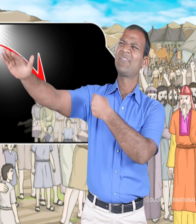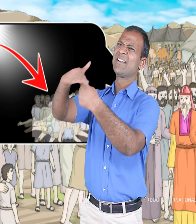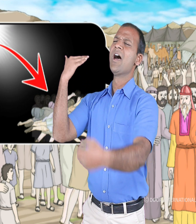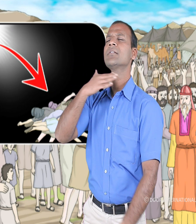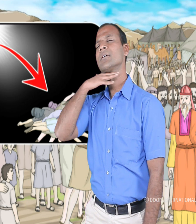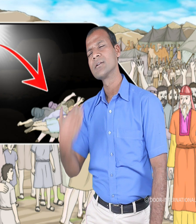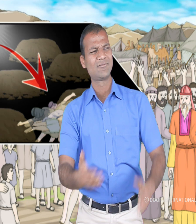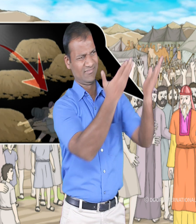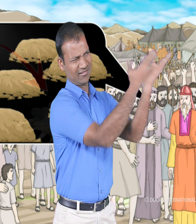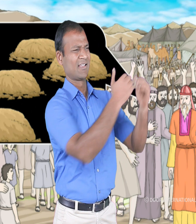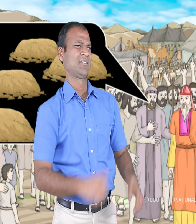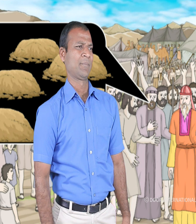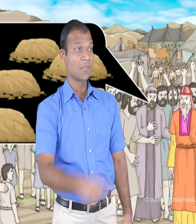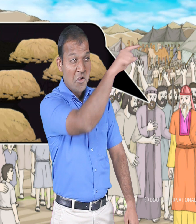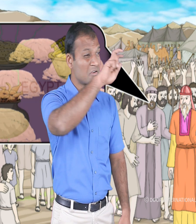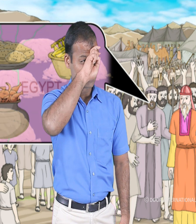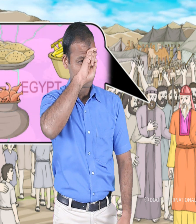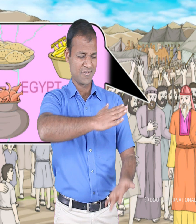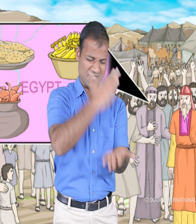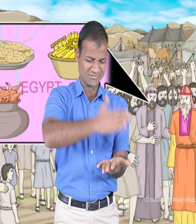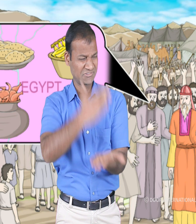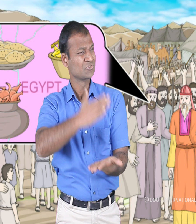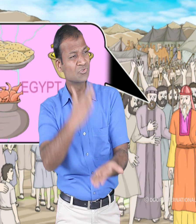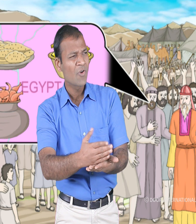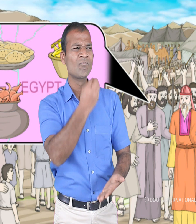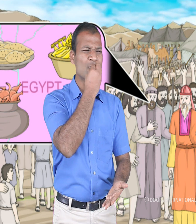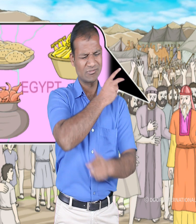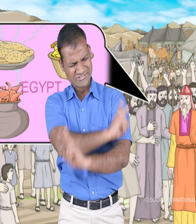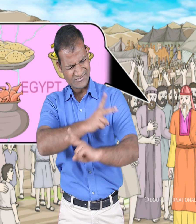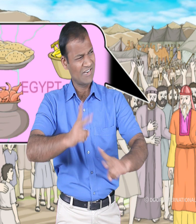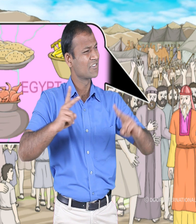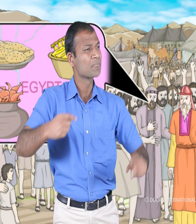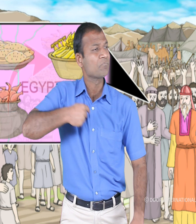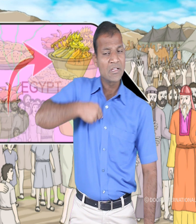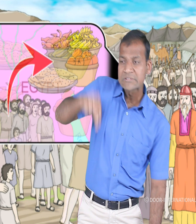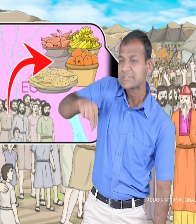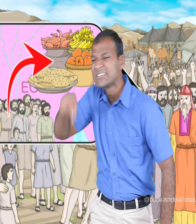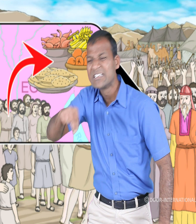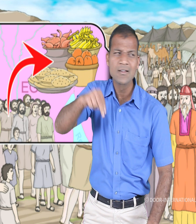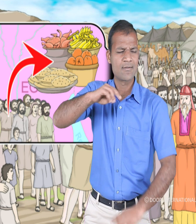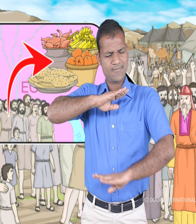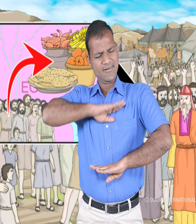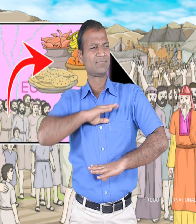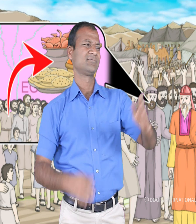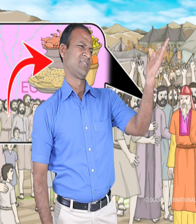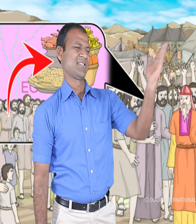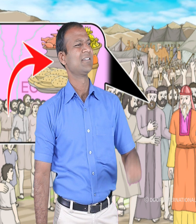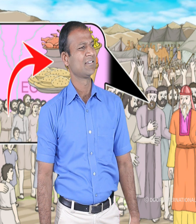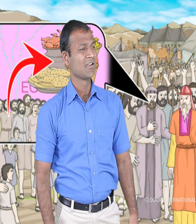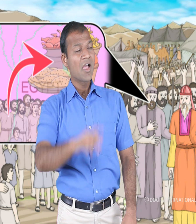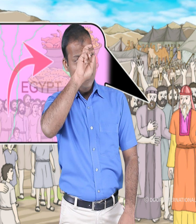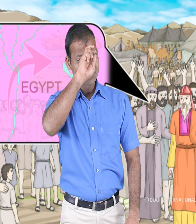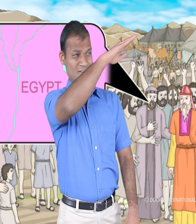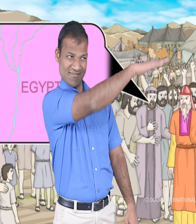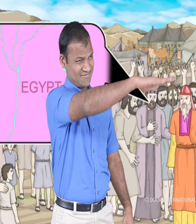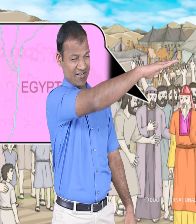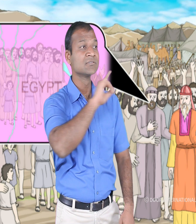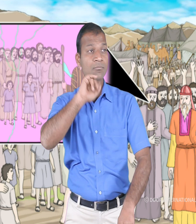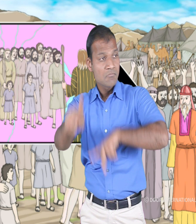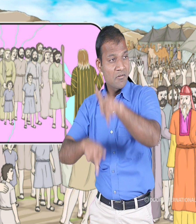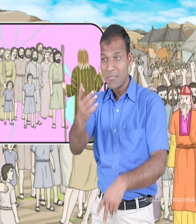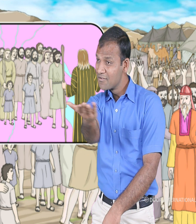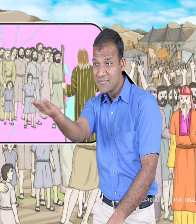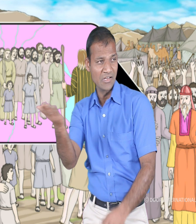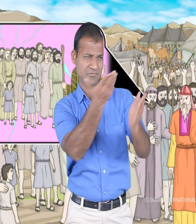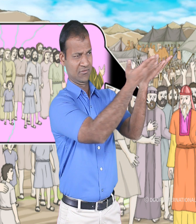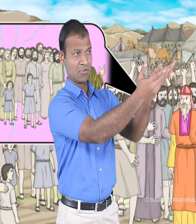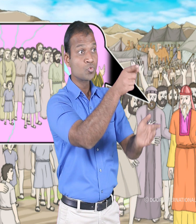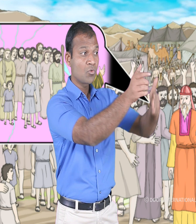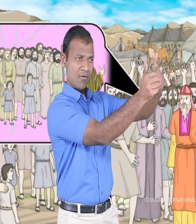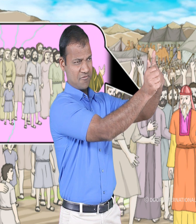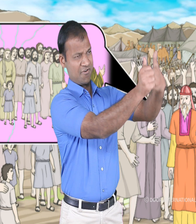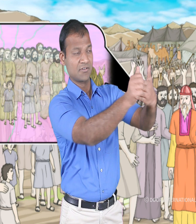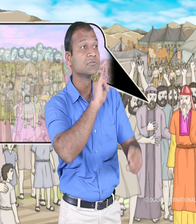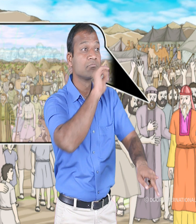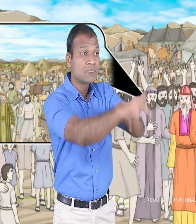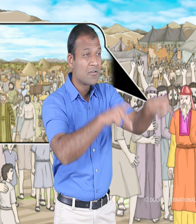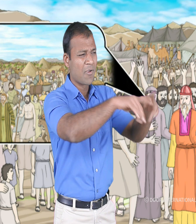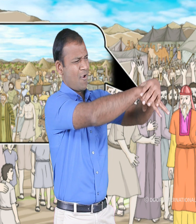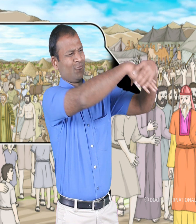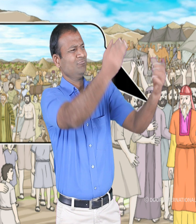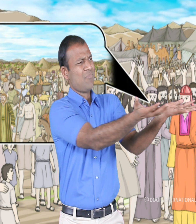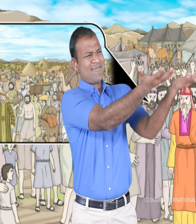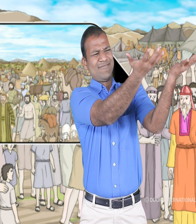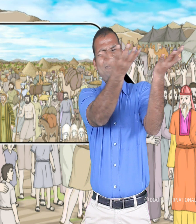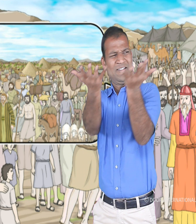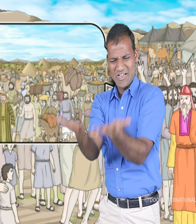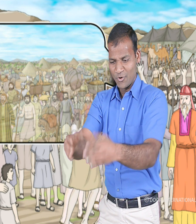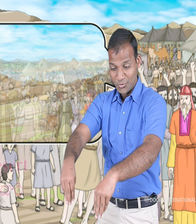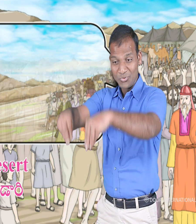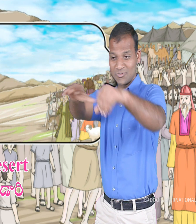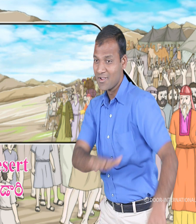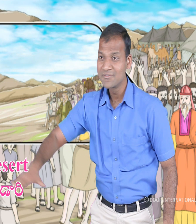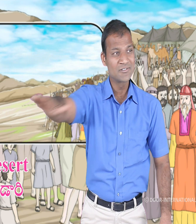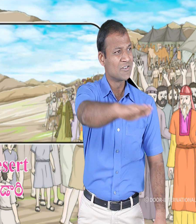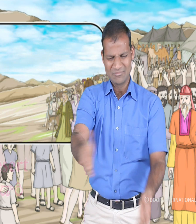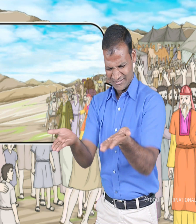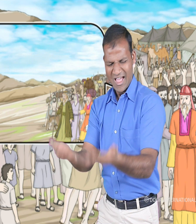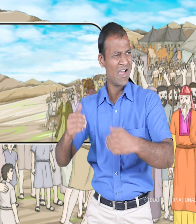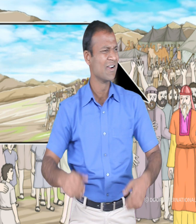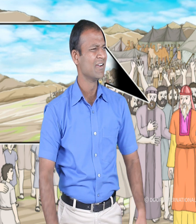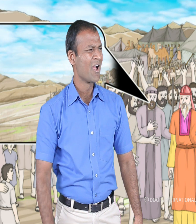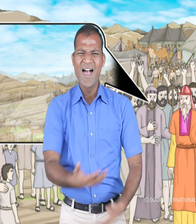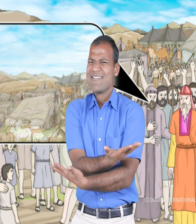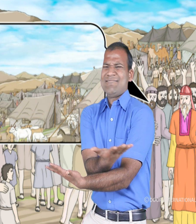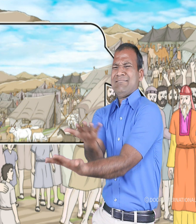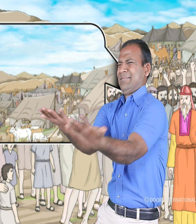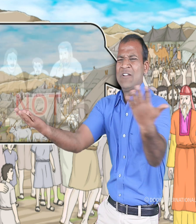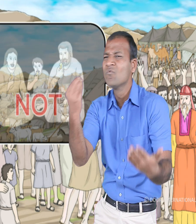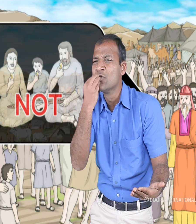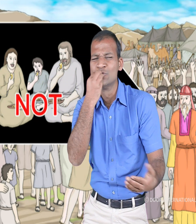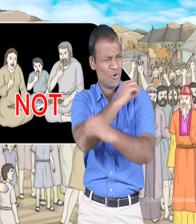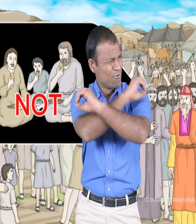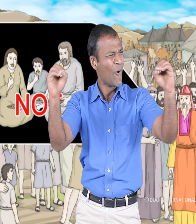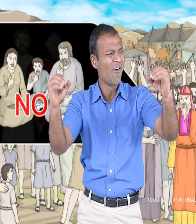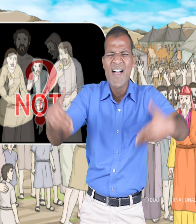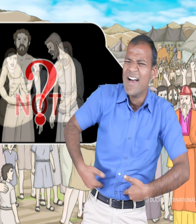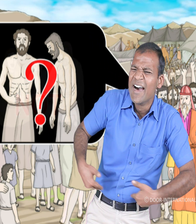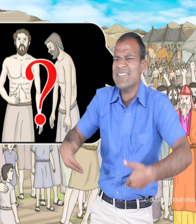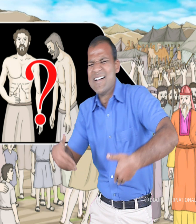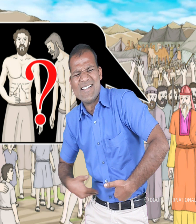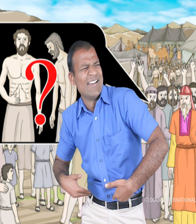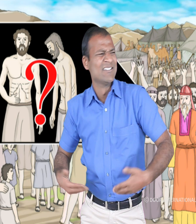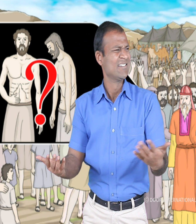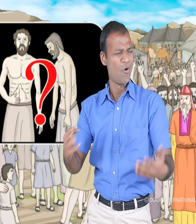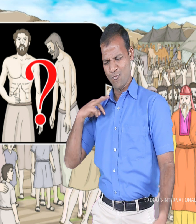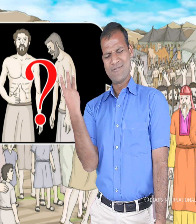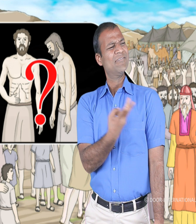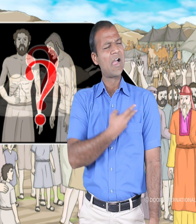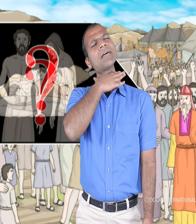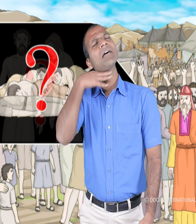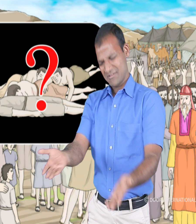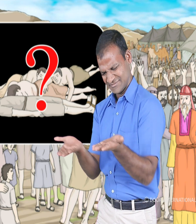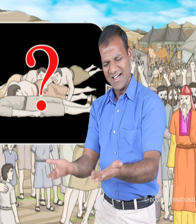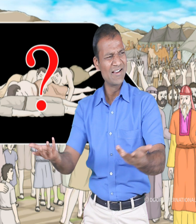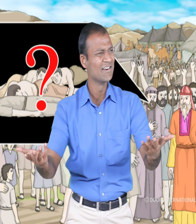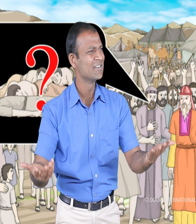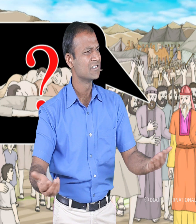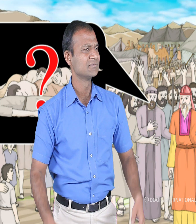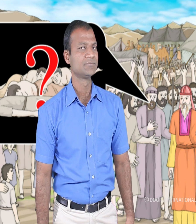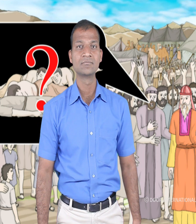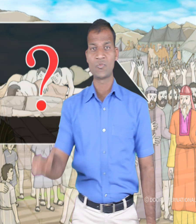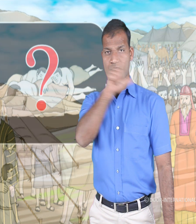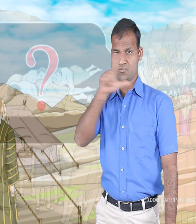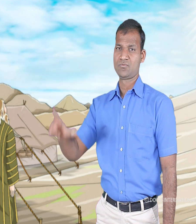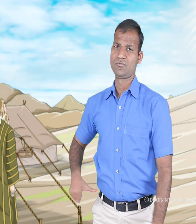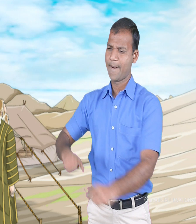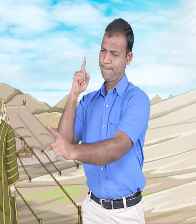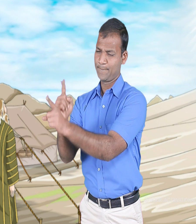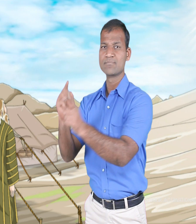“There we sat by pots of meat and ate our fill of bread, but you have brought us into this desert to starve this whole assembly to death!”